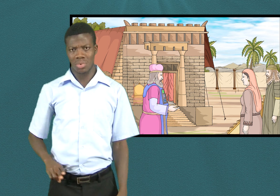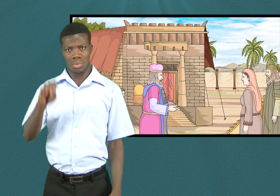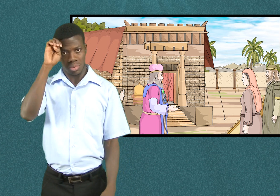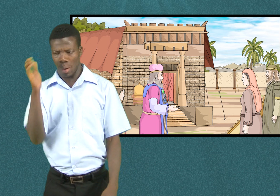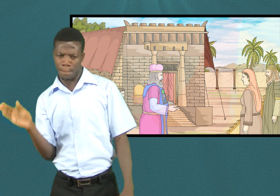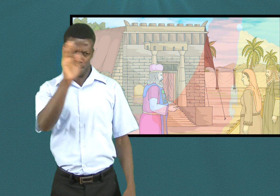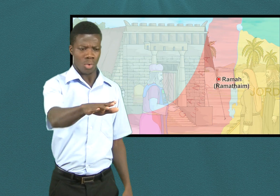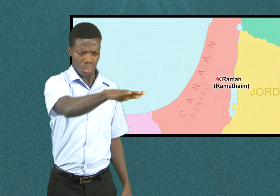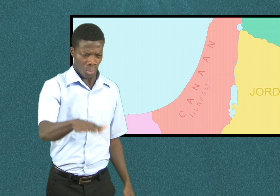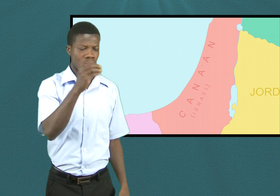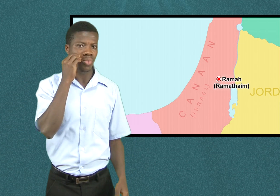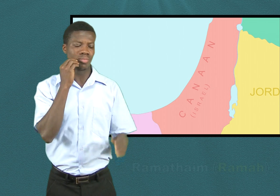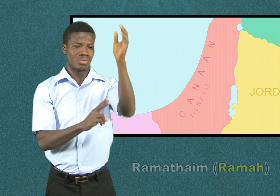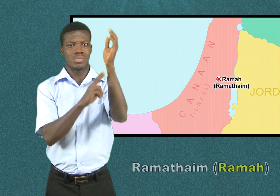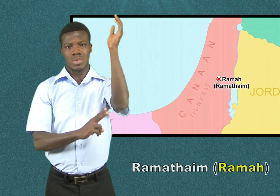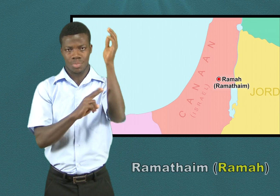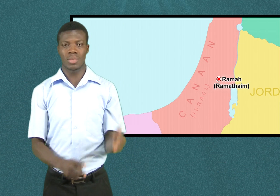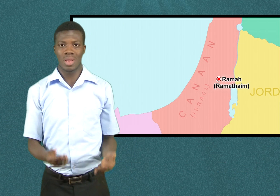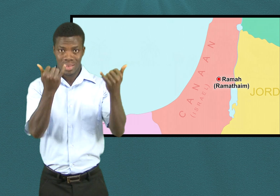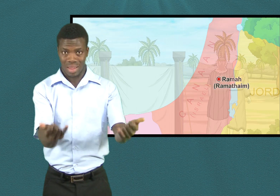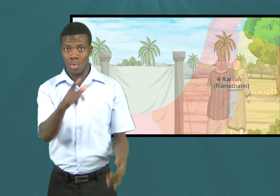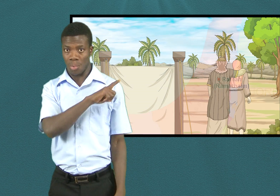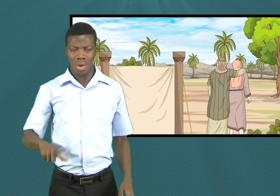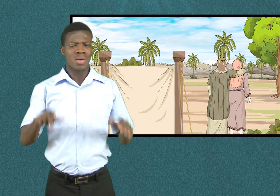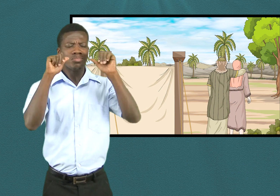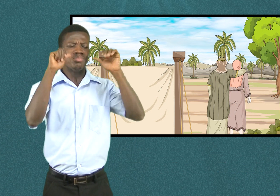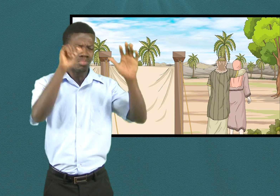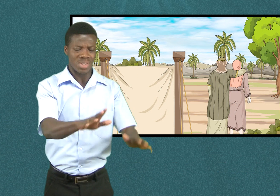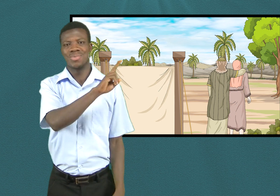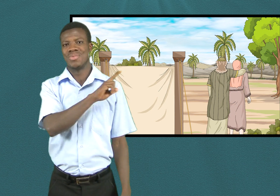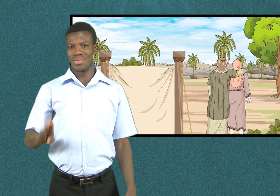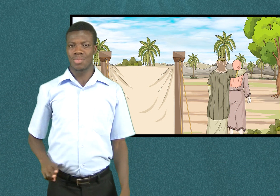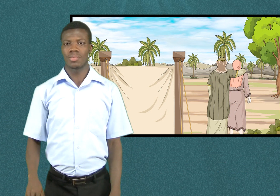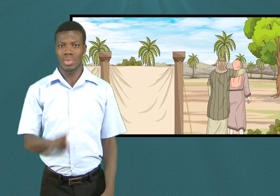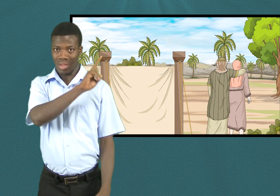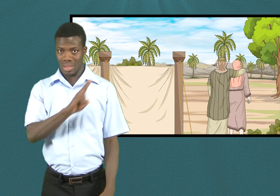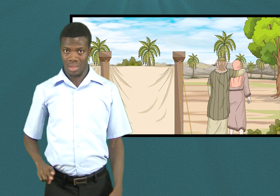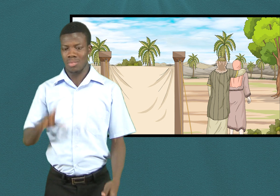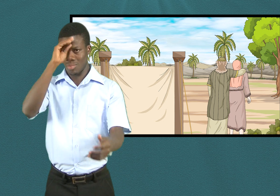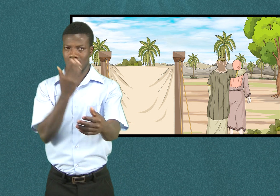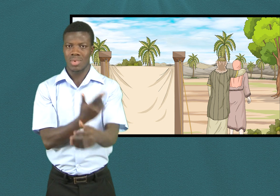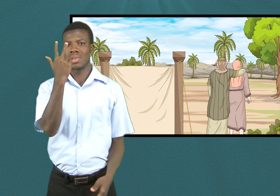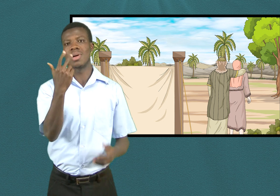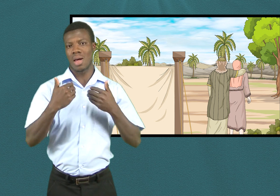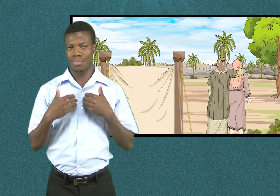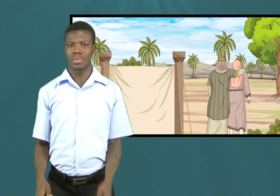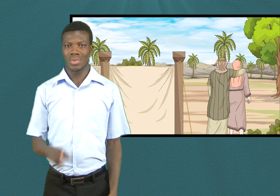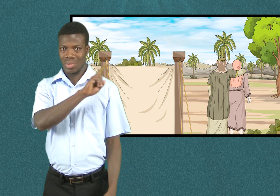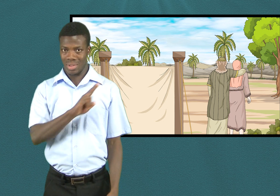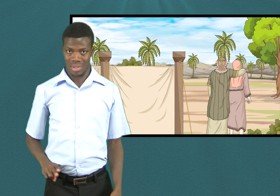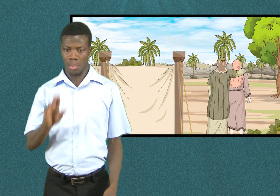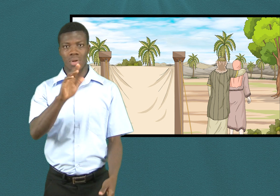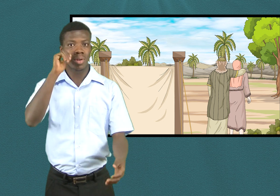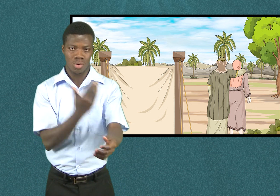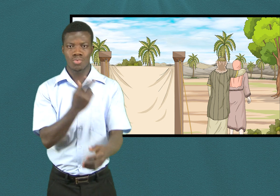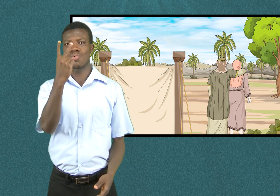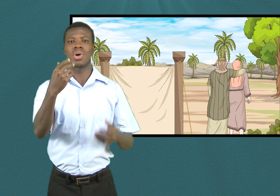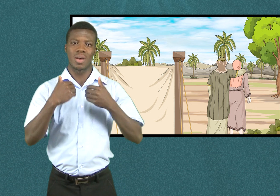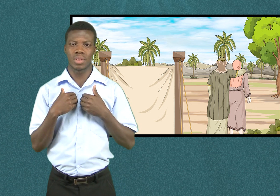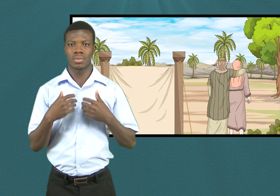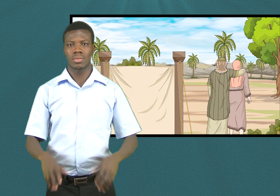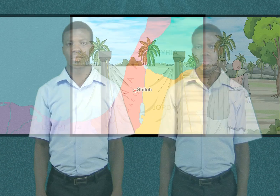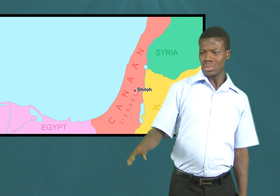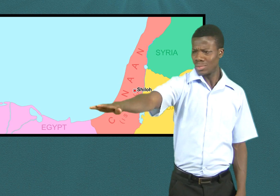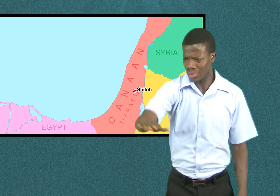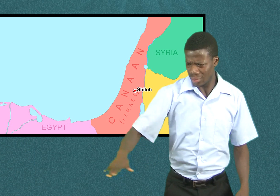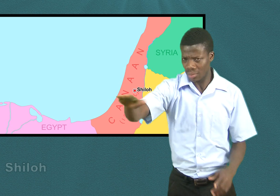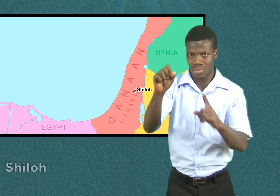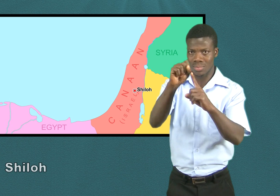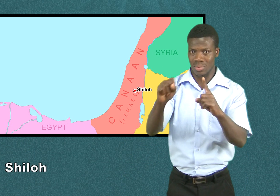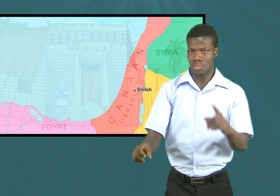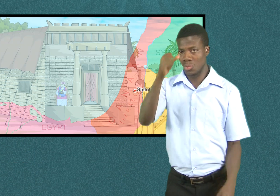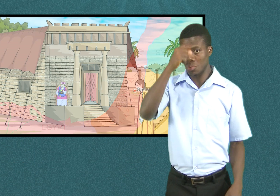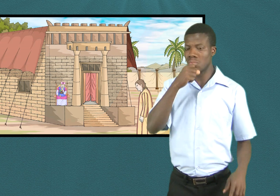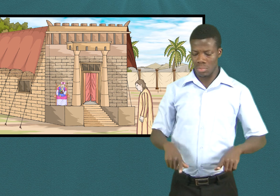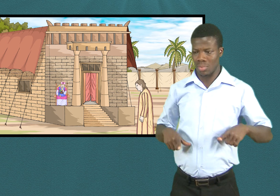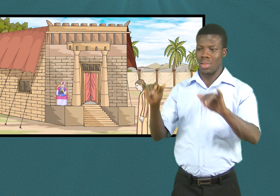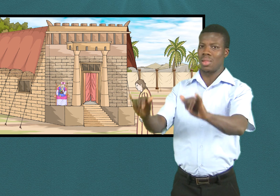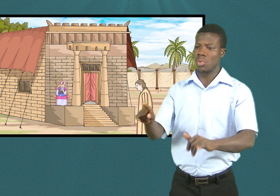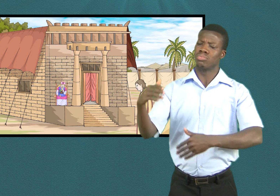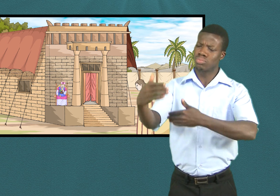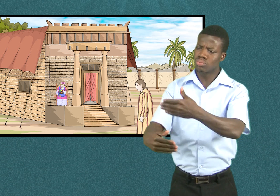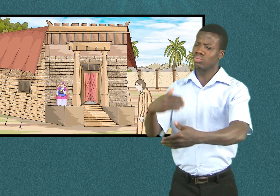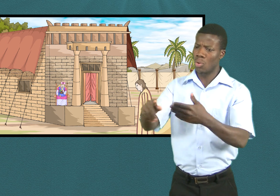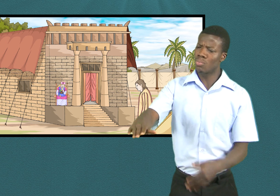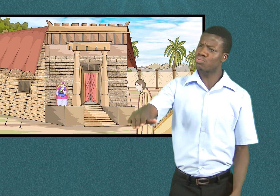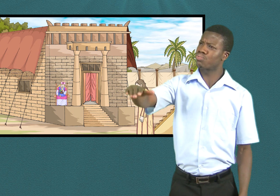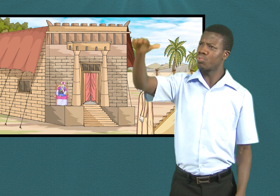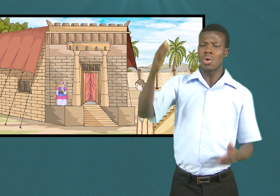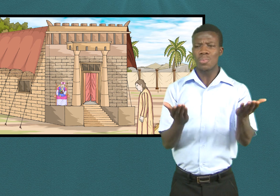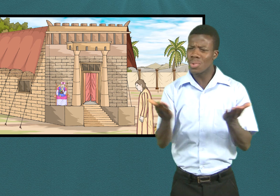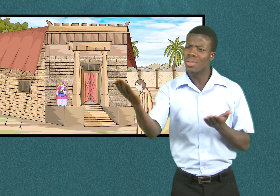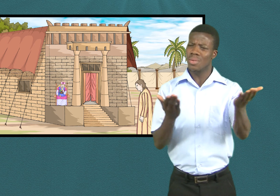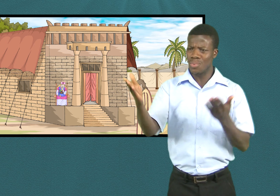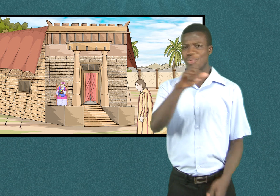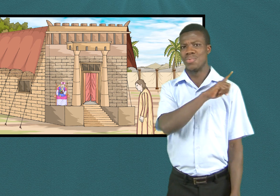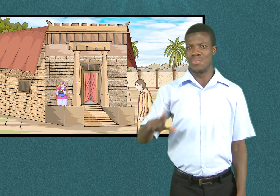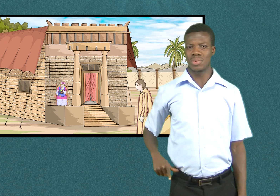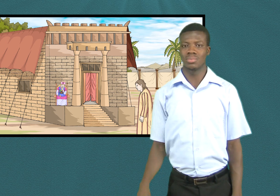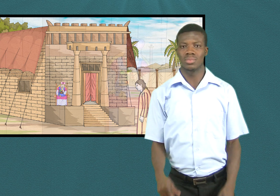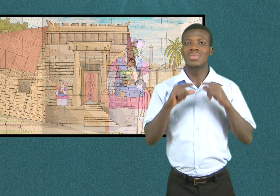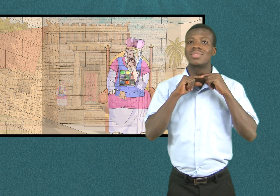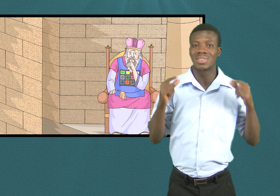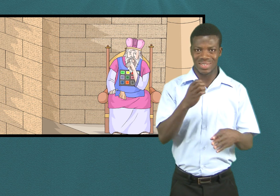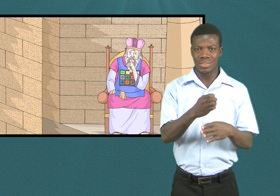Then they would go home. So the LORD attended to Hannah, and she conceived and gave birth to three sons and two daughters. Meanwhile, the boy Samuel grew up in the presence of the LORD.